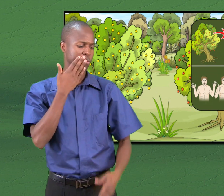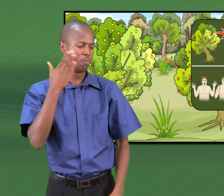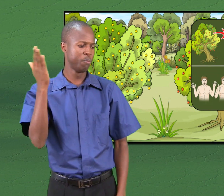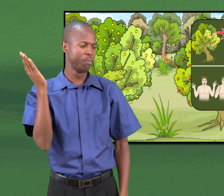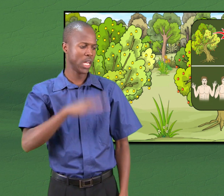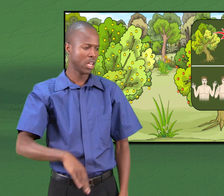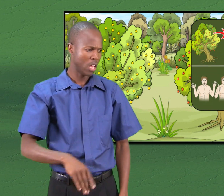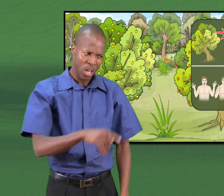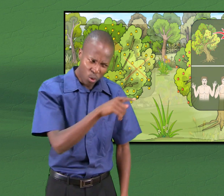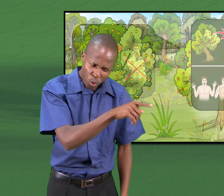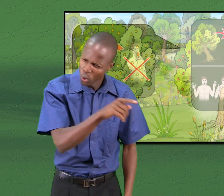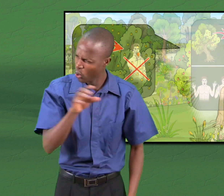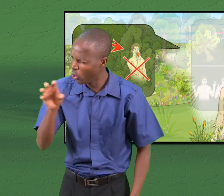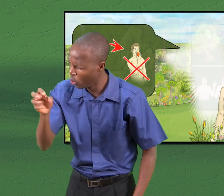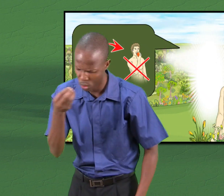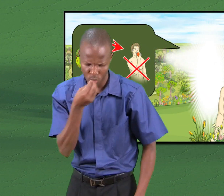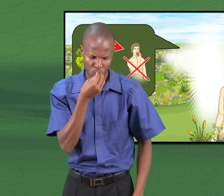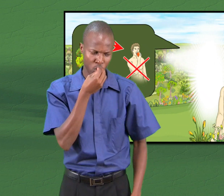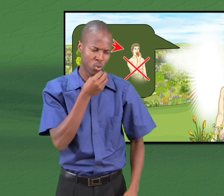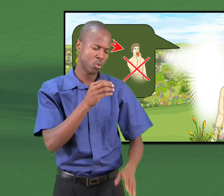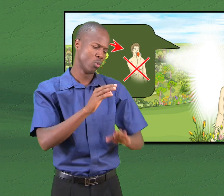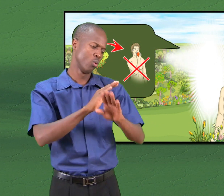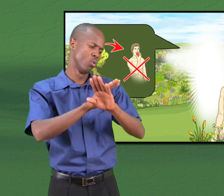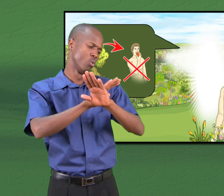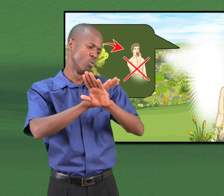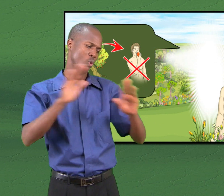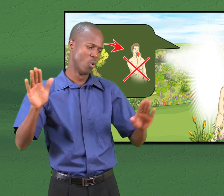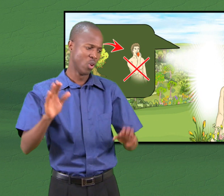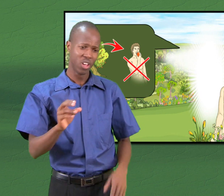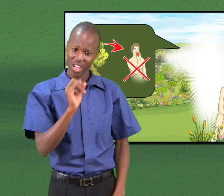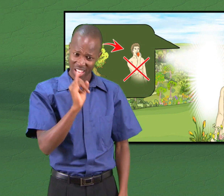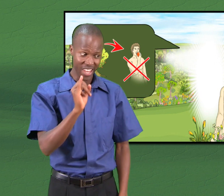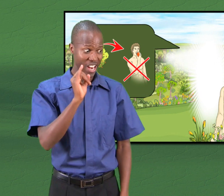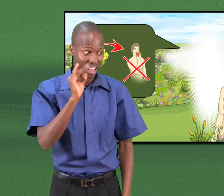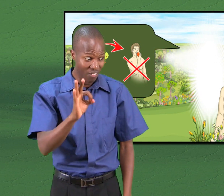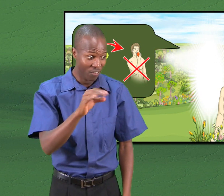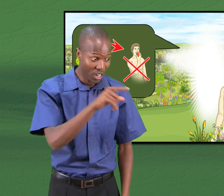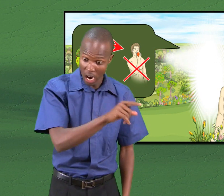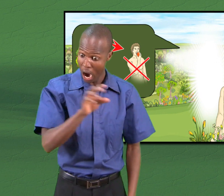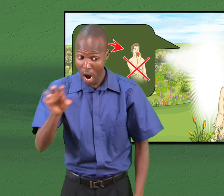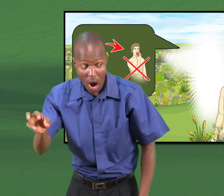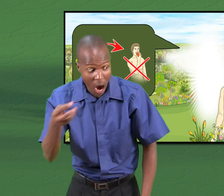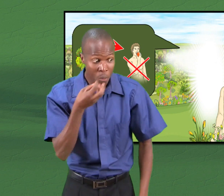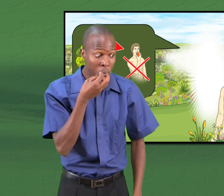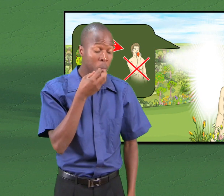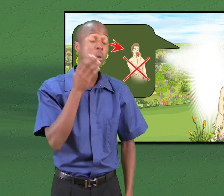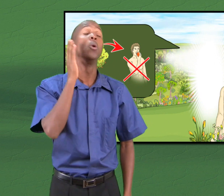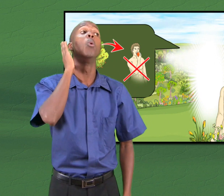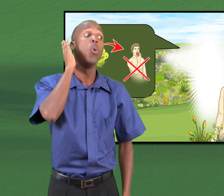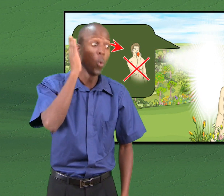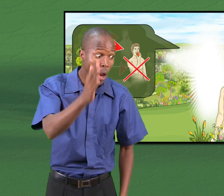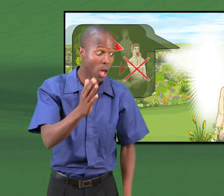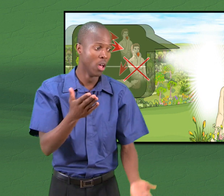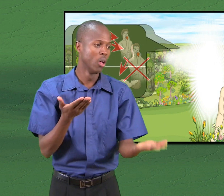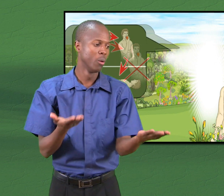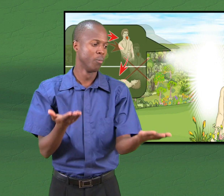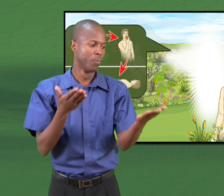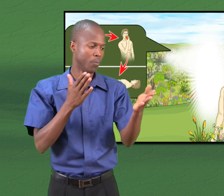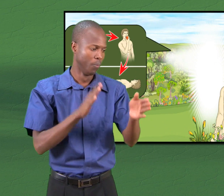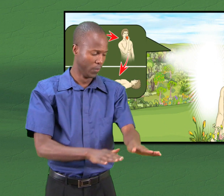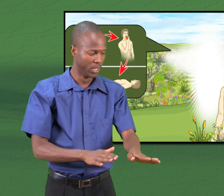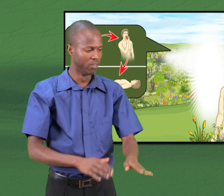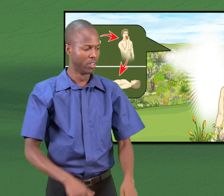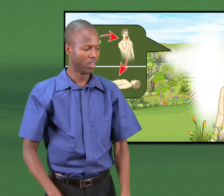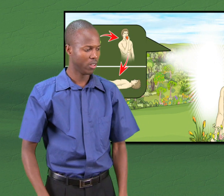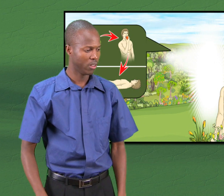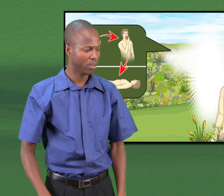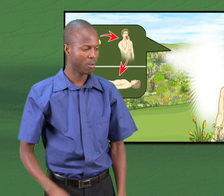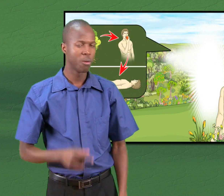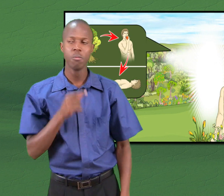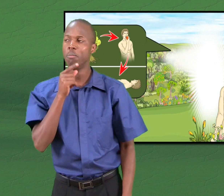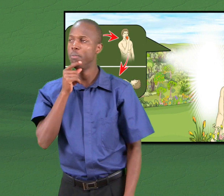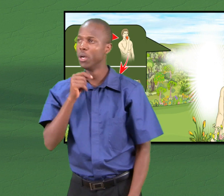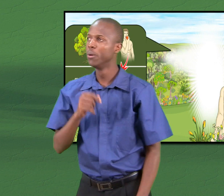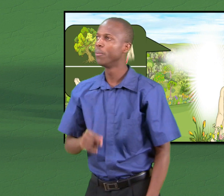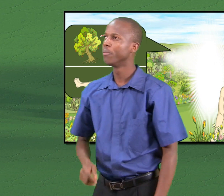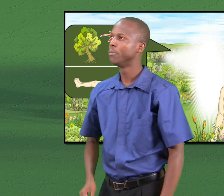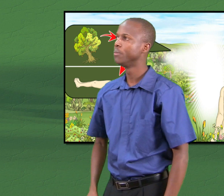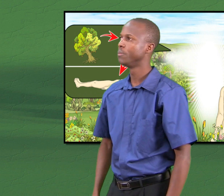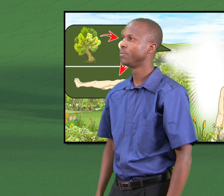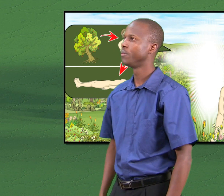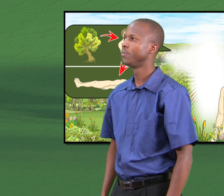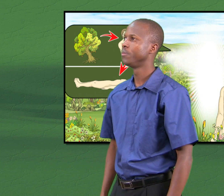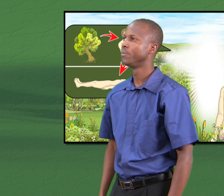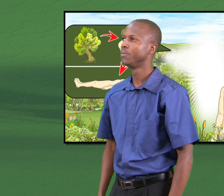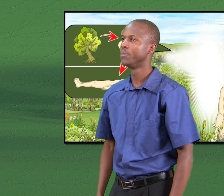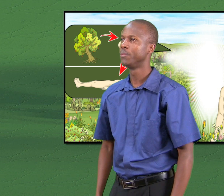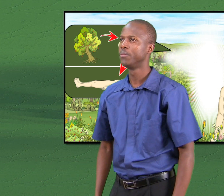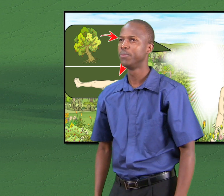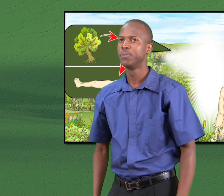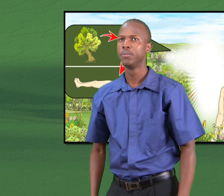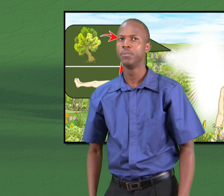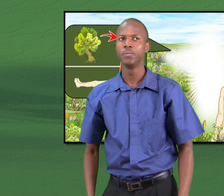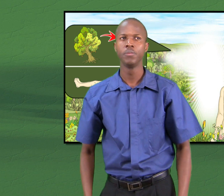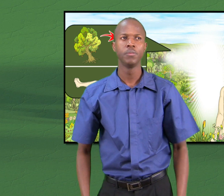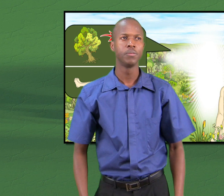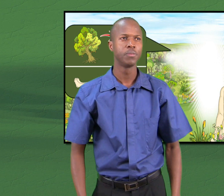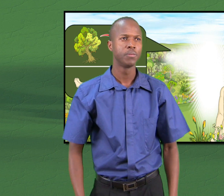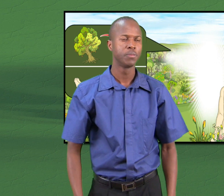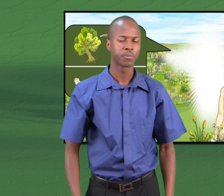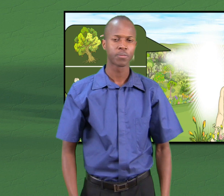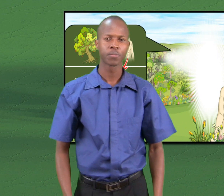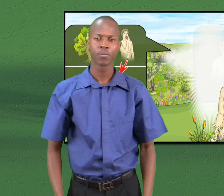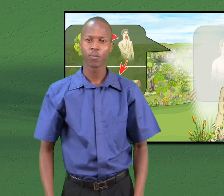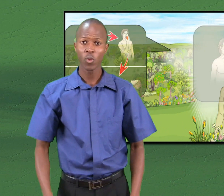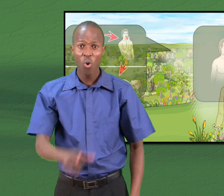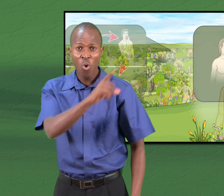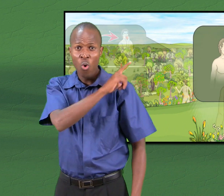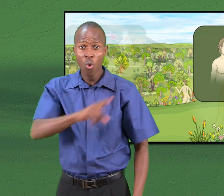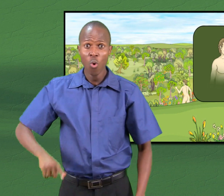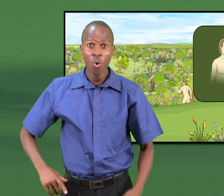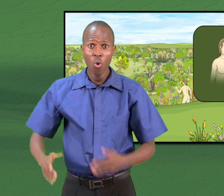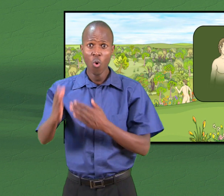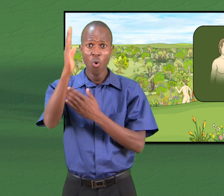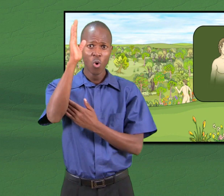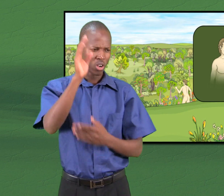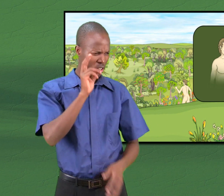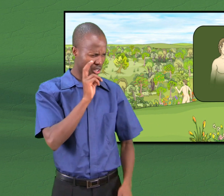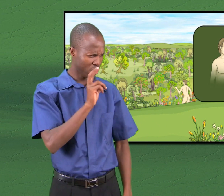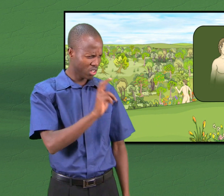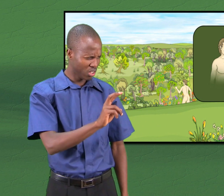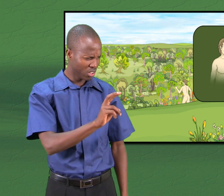for in the day that you eat of it, you will surely die.”